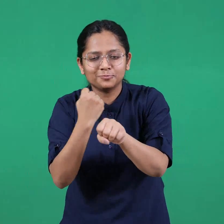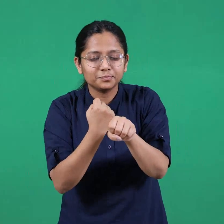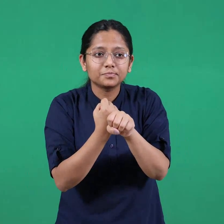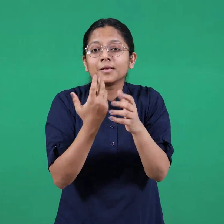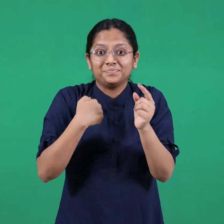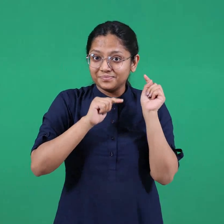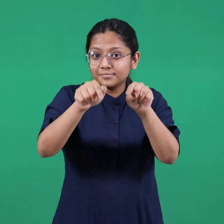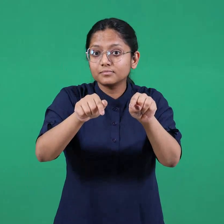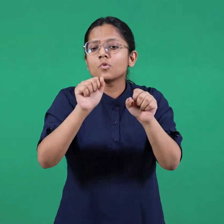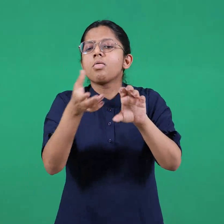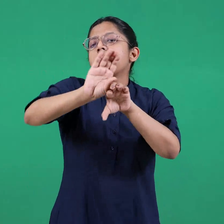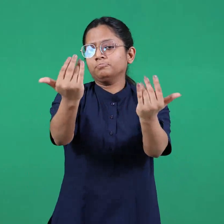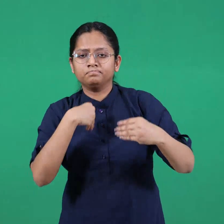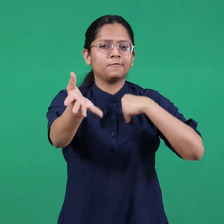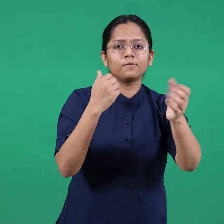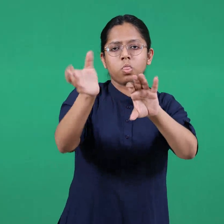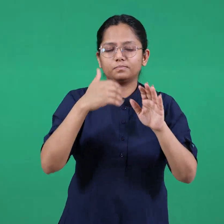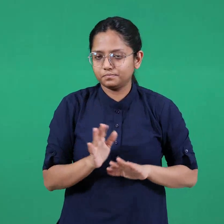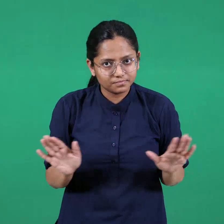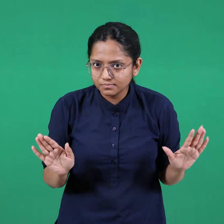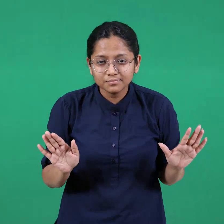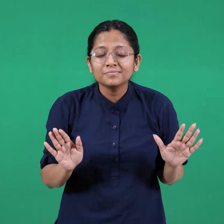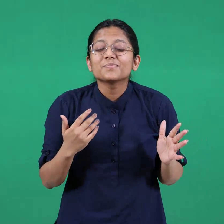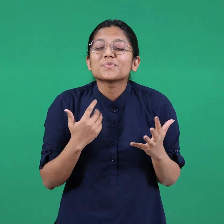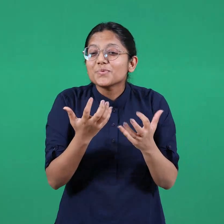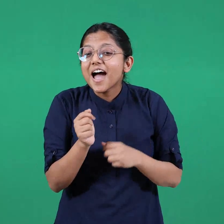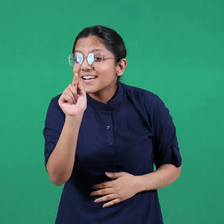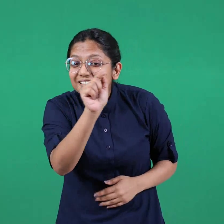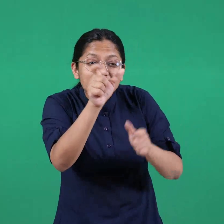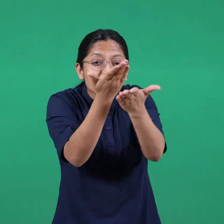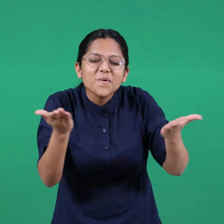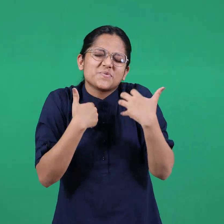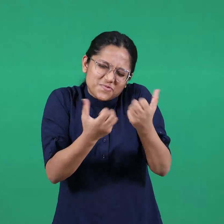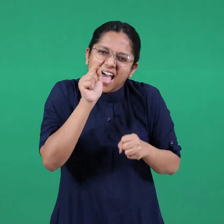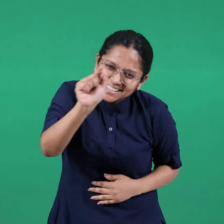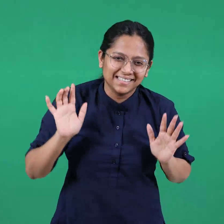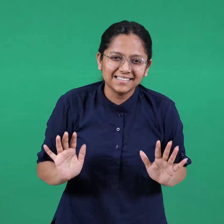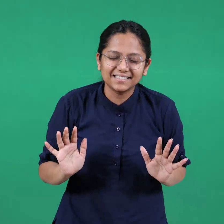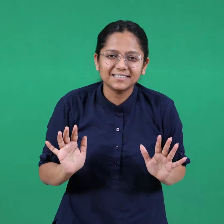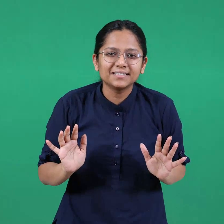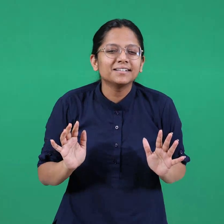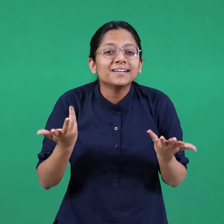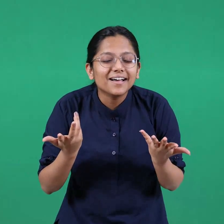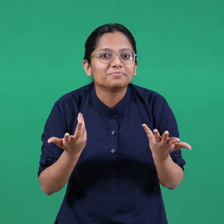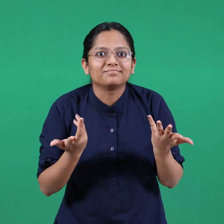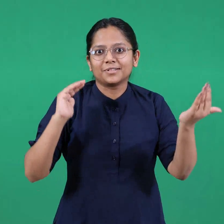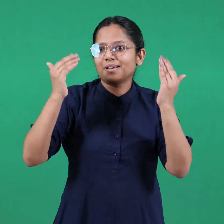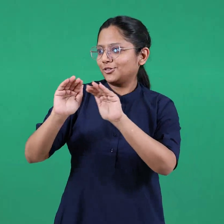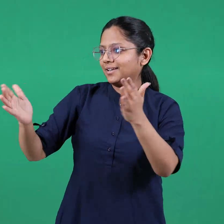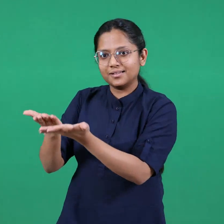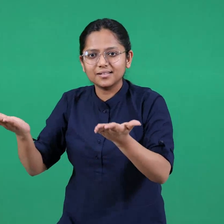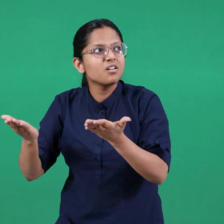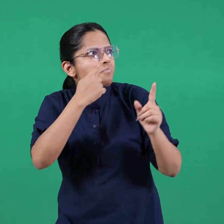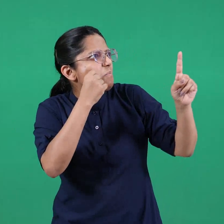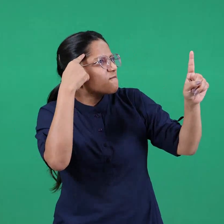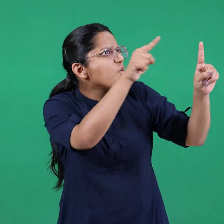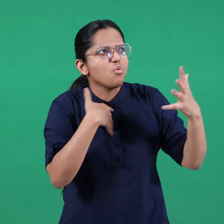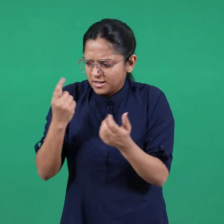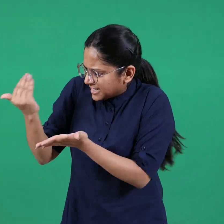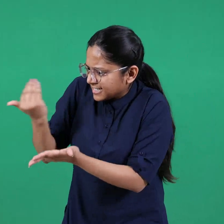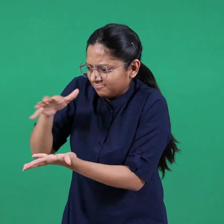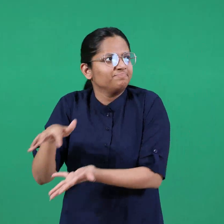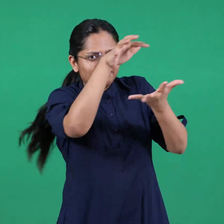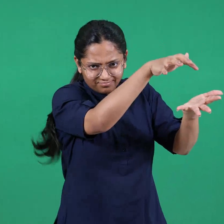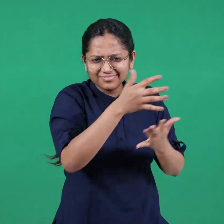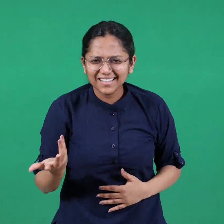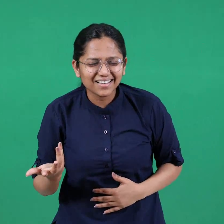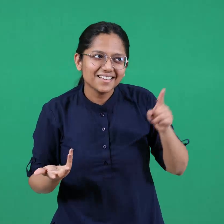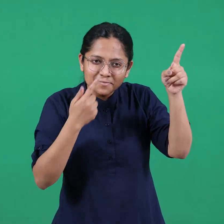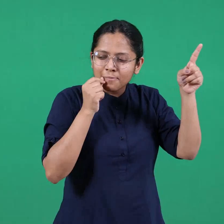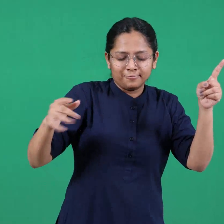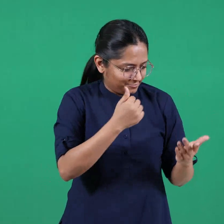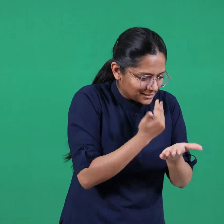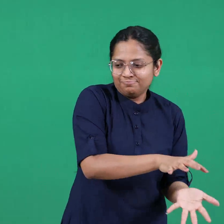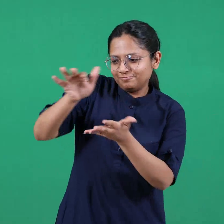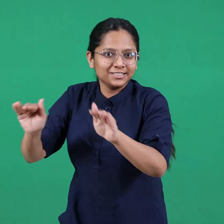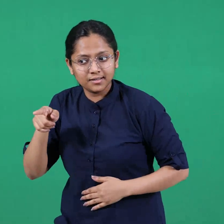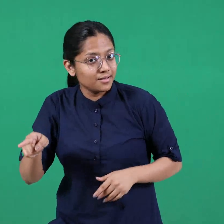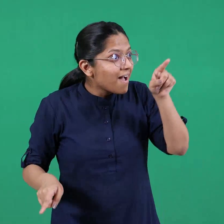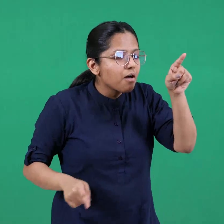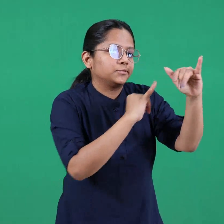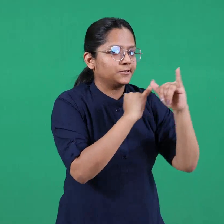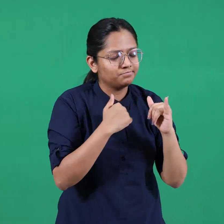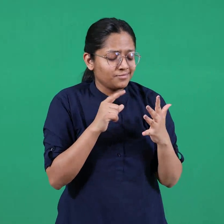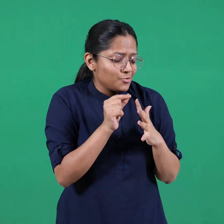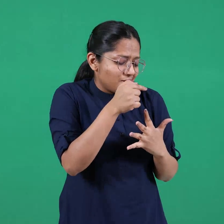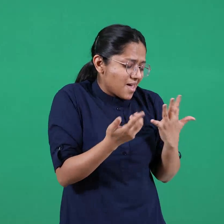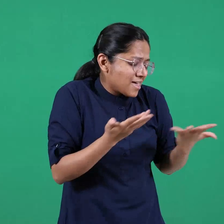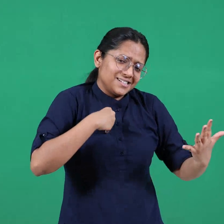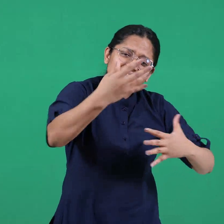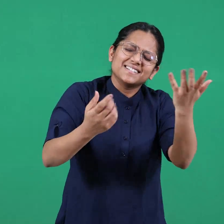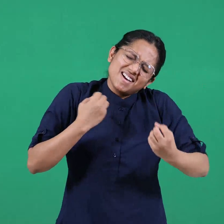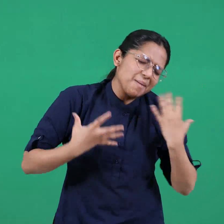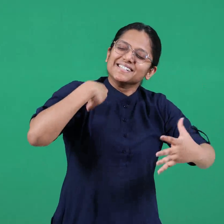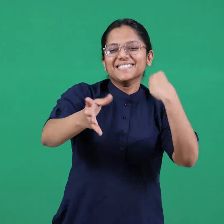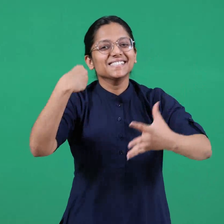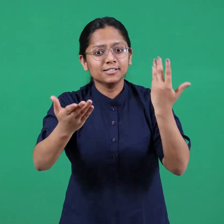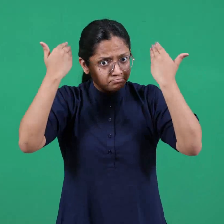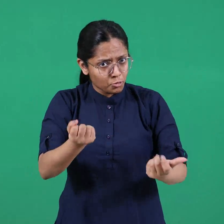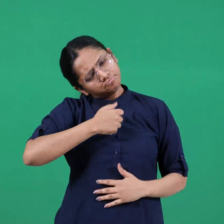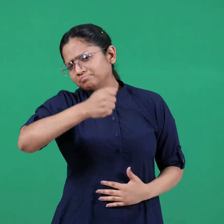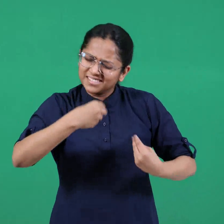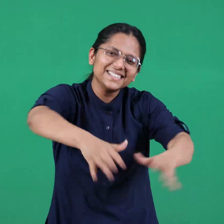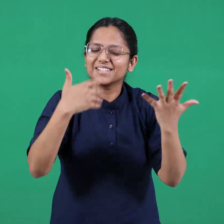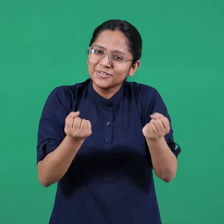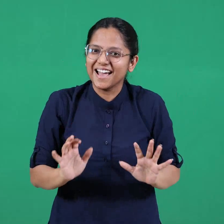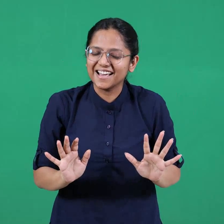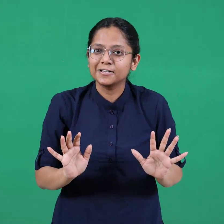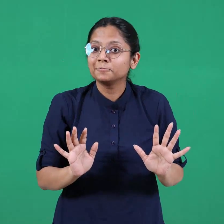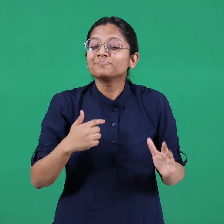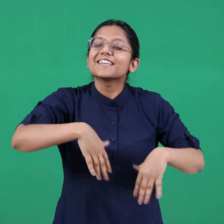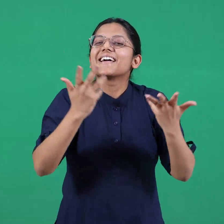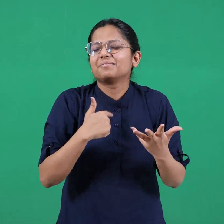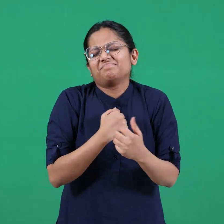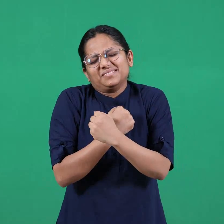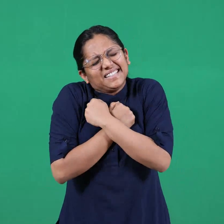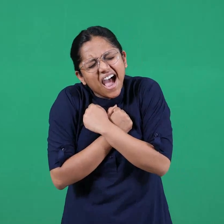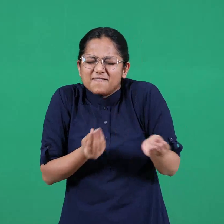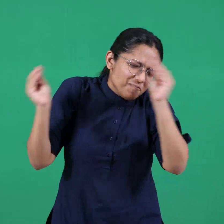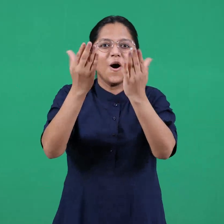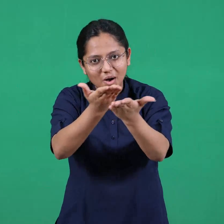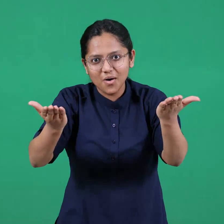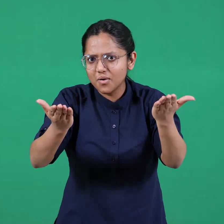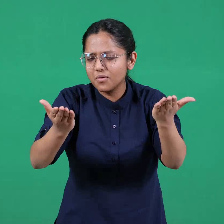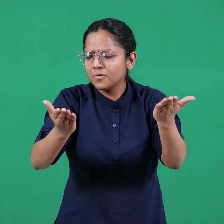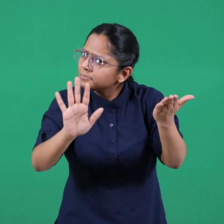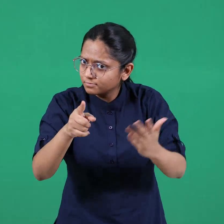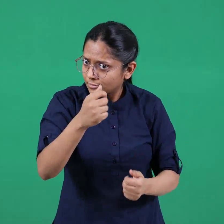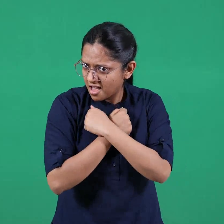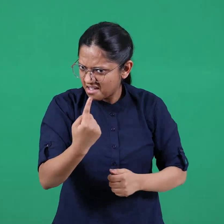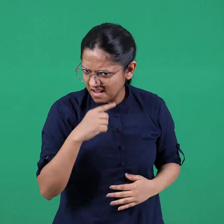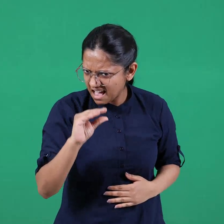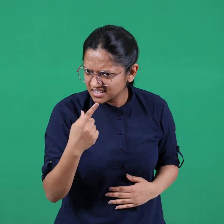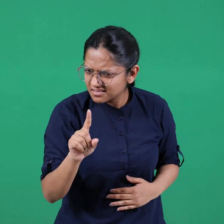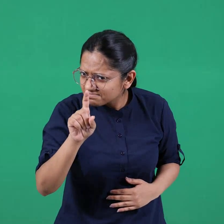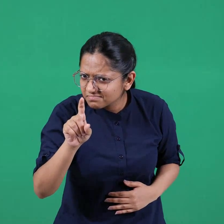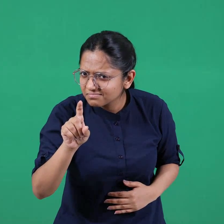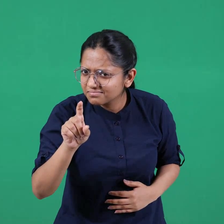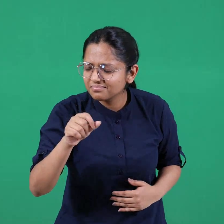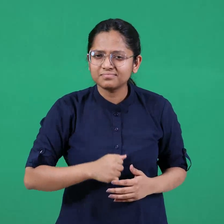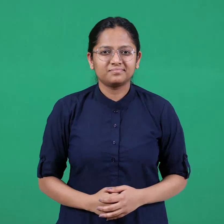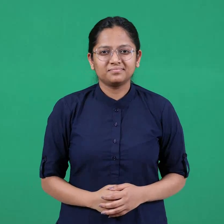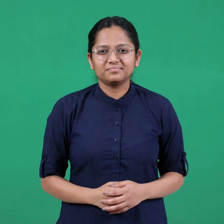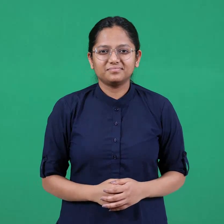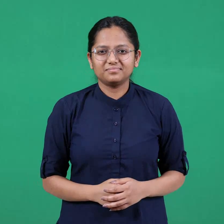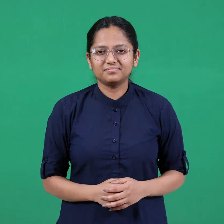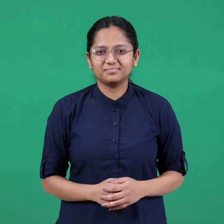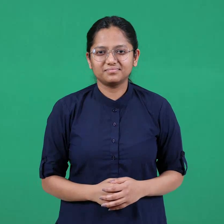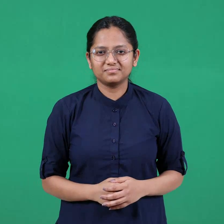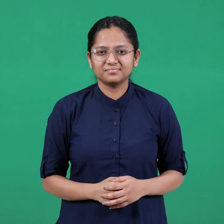For children should not have to save up for their parents, but parents for their children. And for the sake of your souls, I will most gladly spend my money and myself. If I love you more, will you love me less?